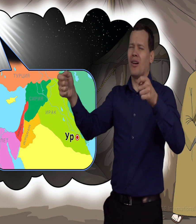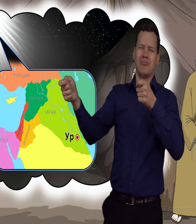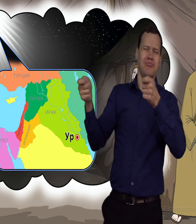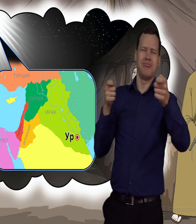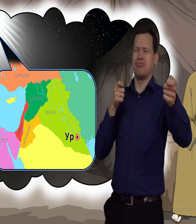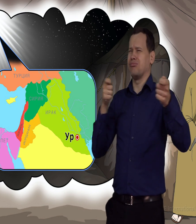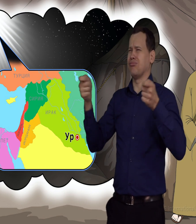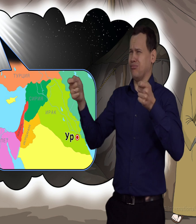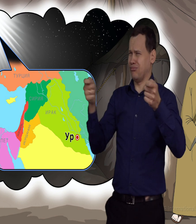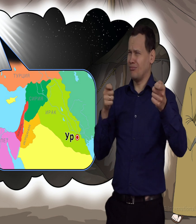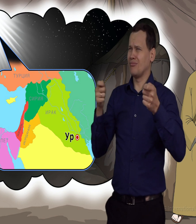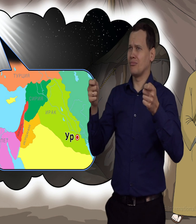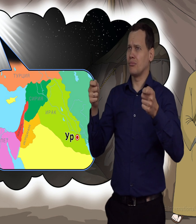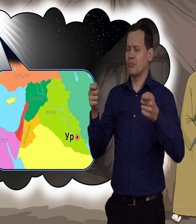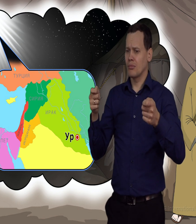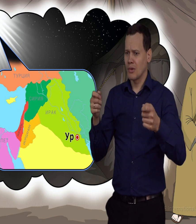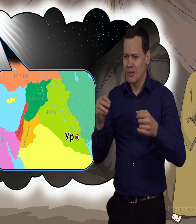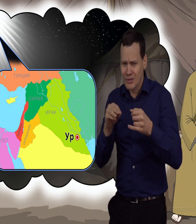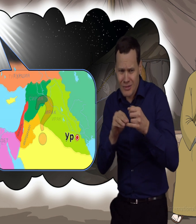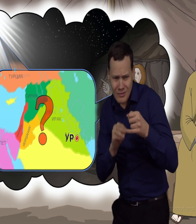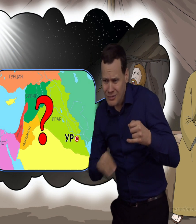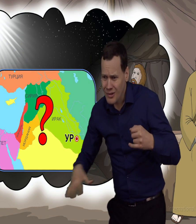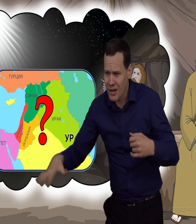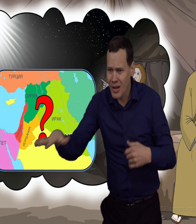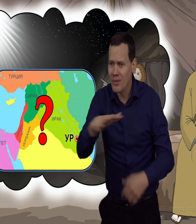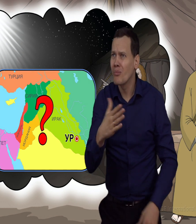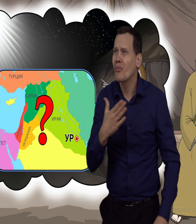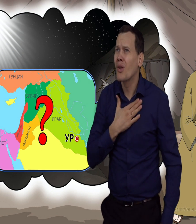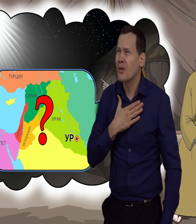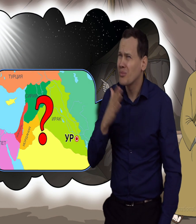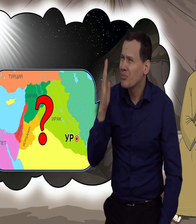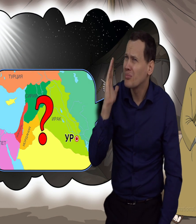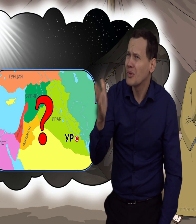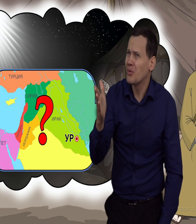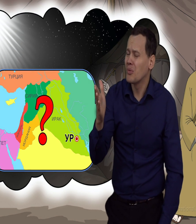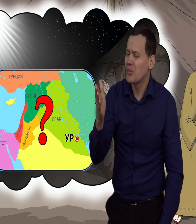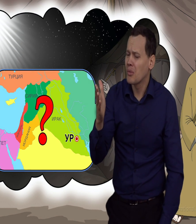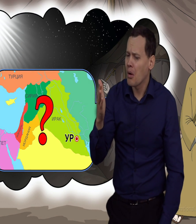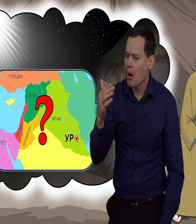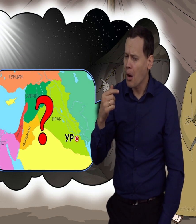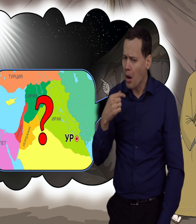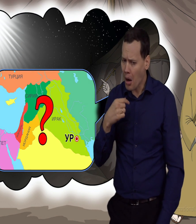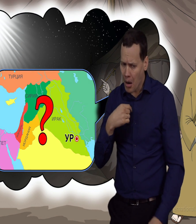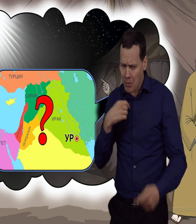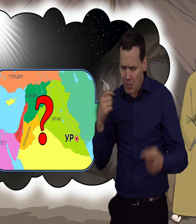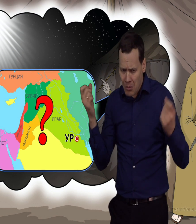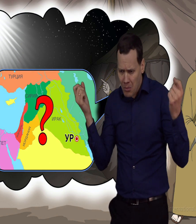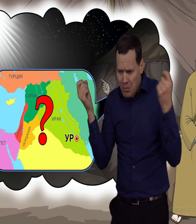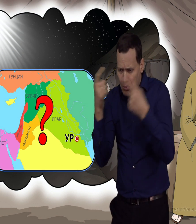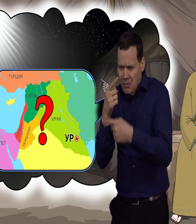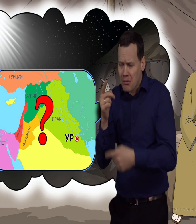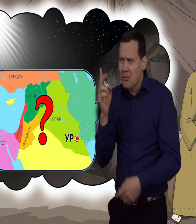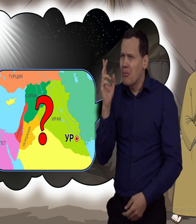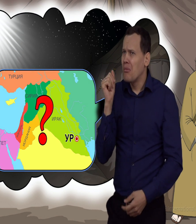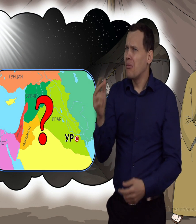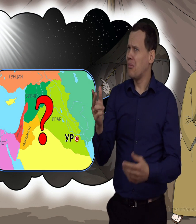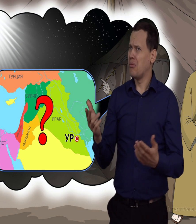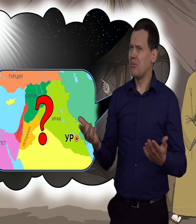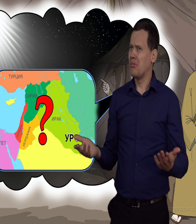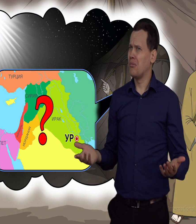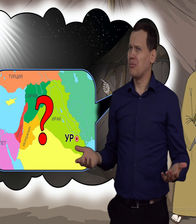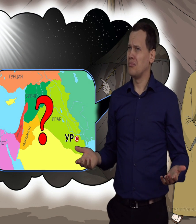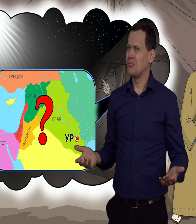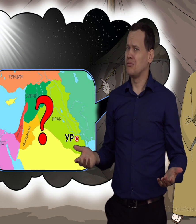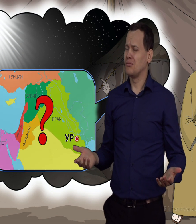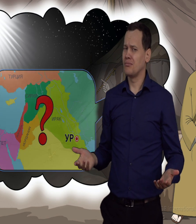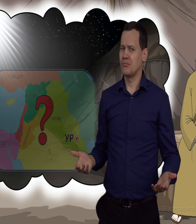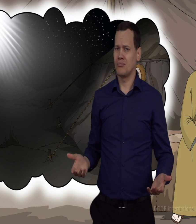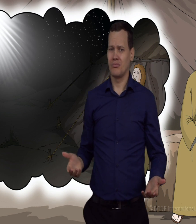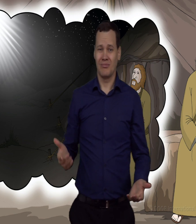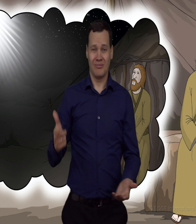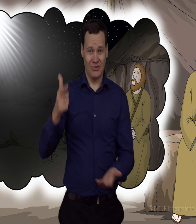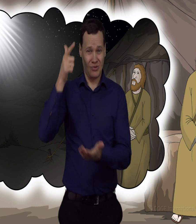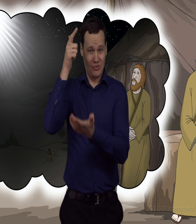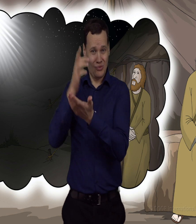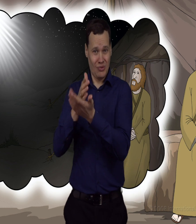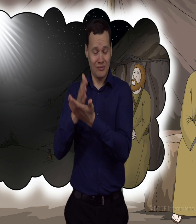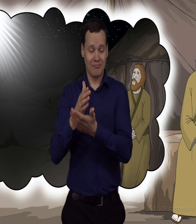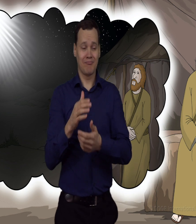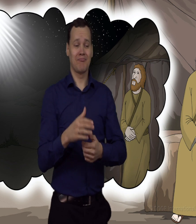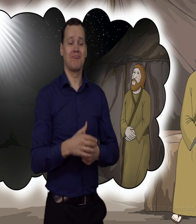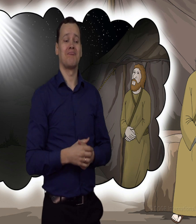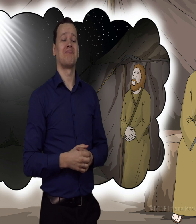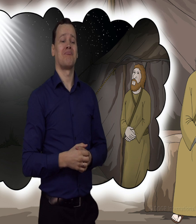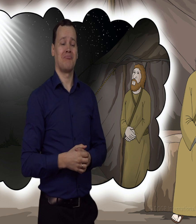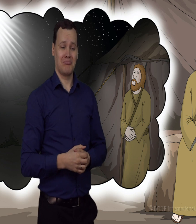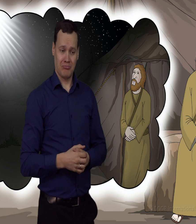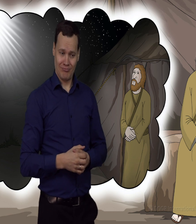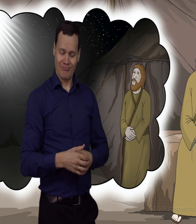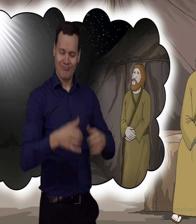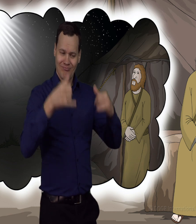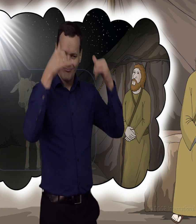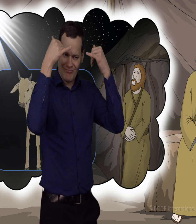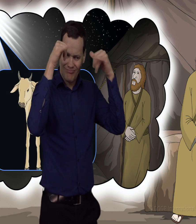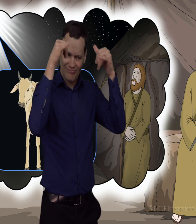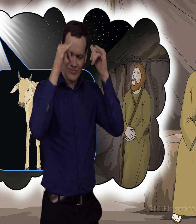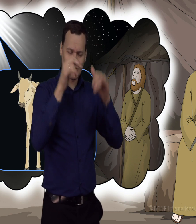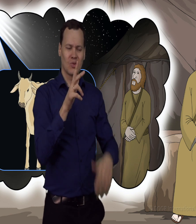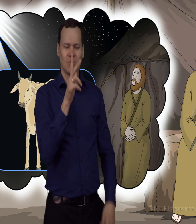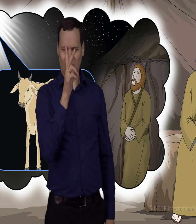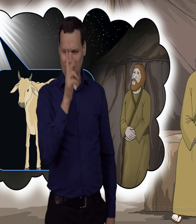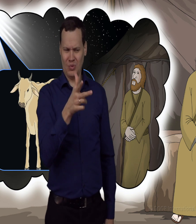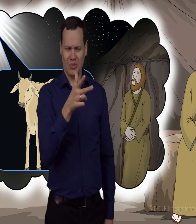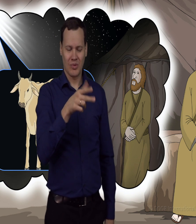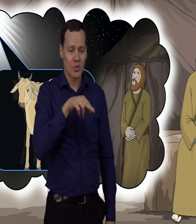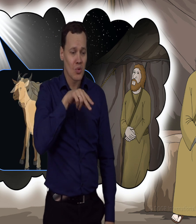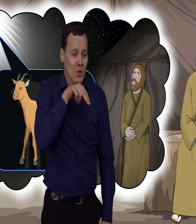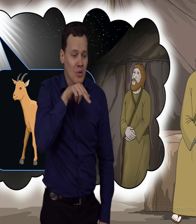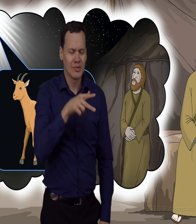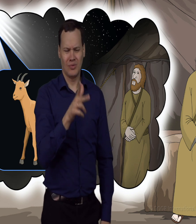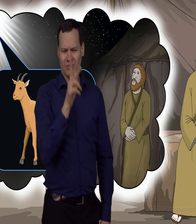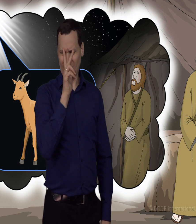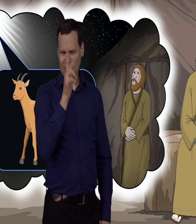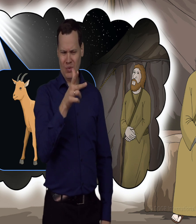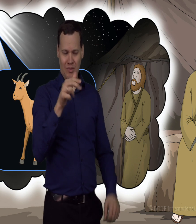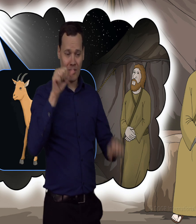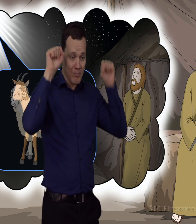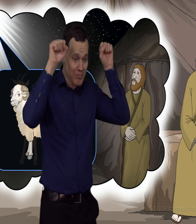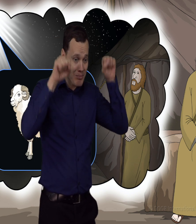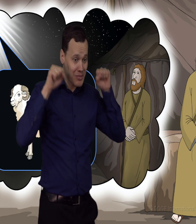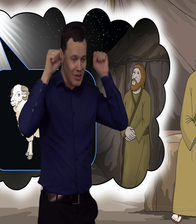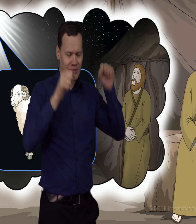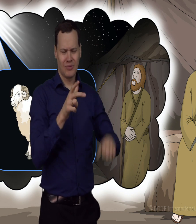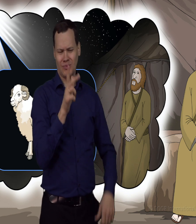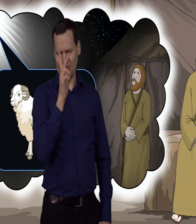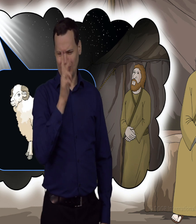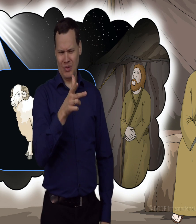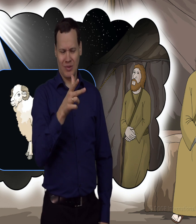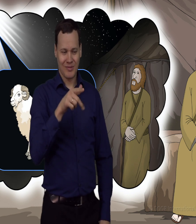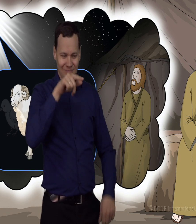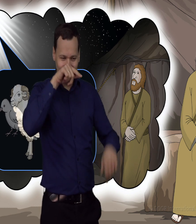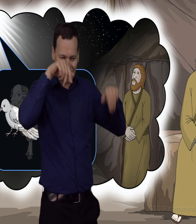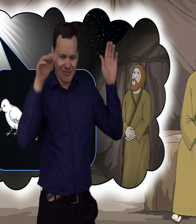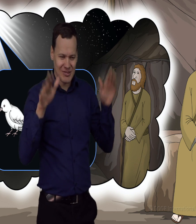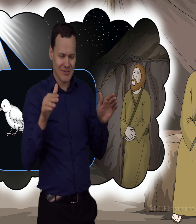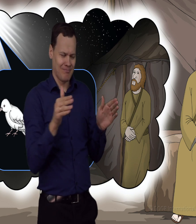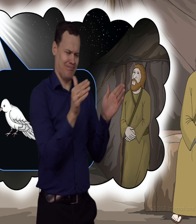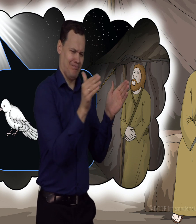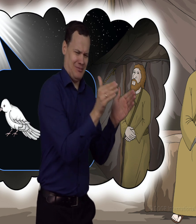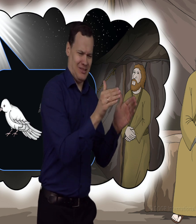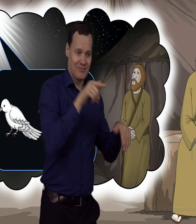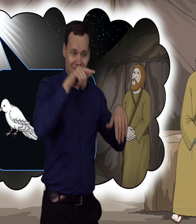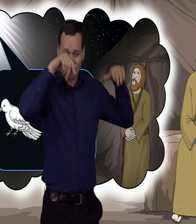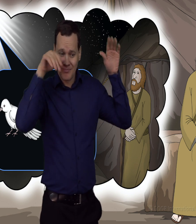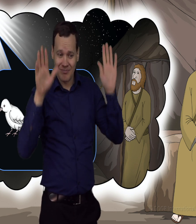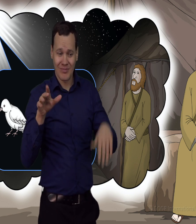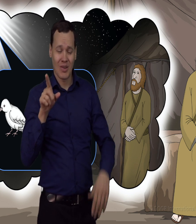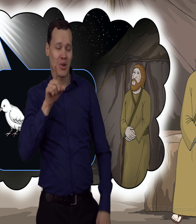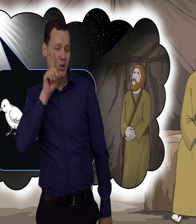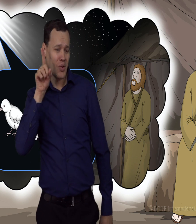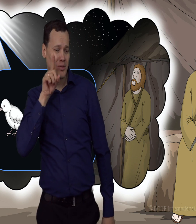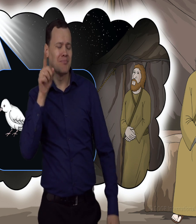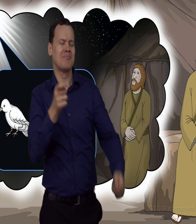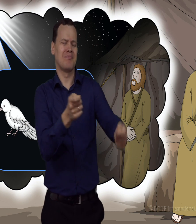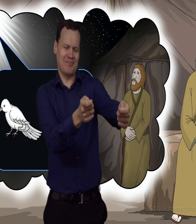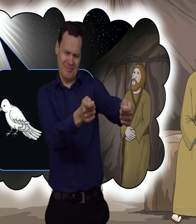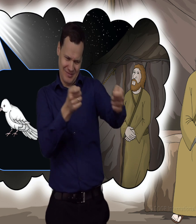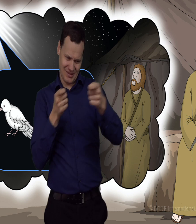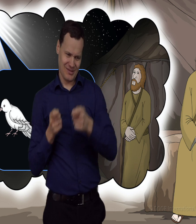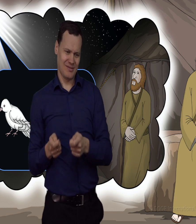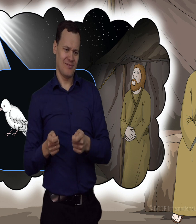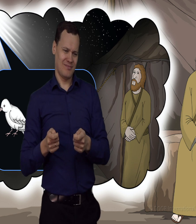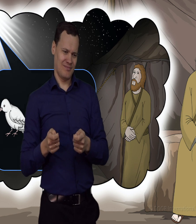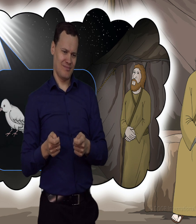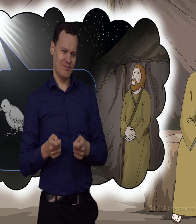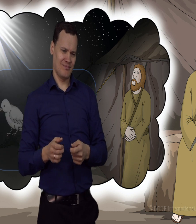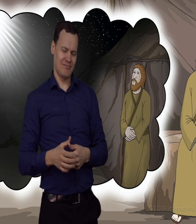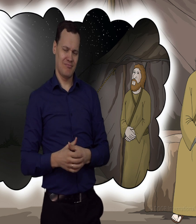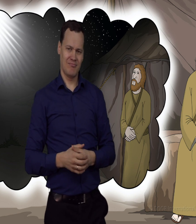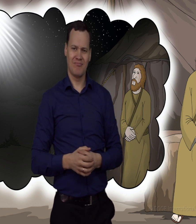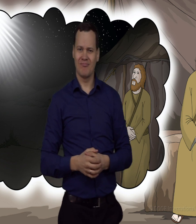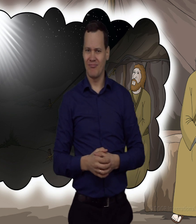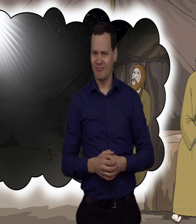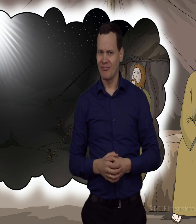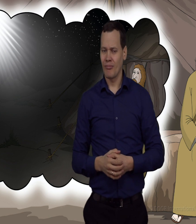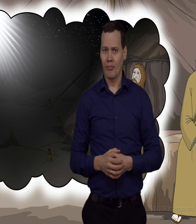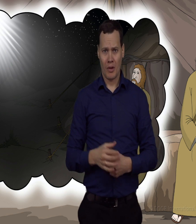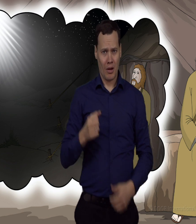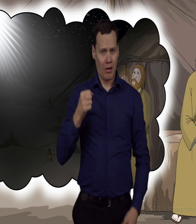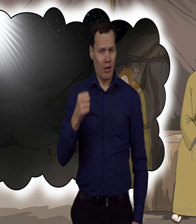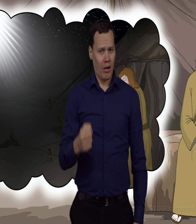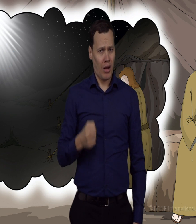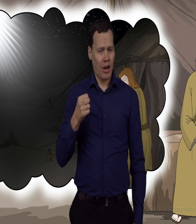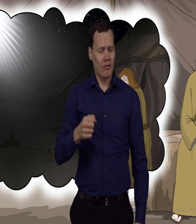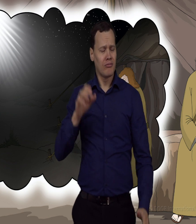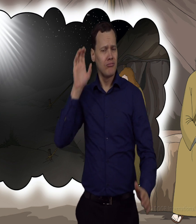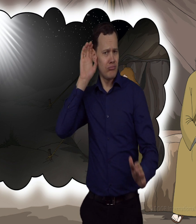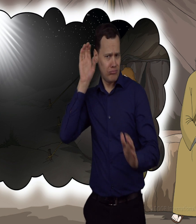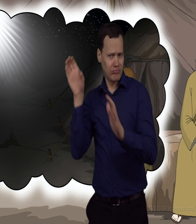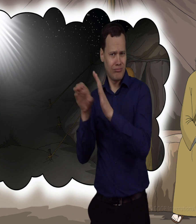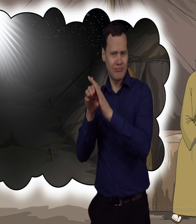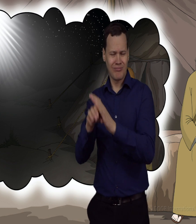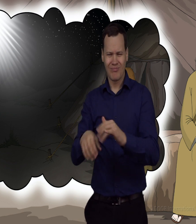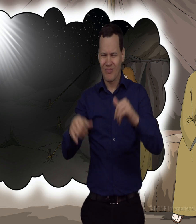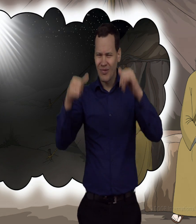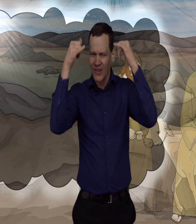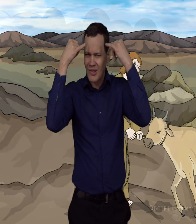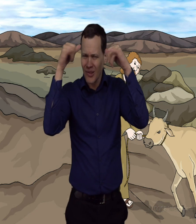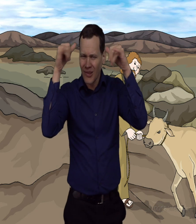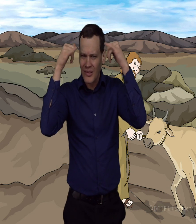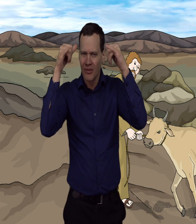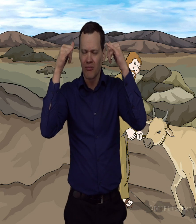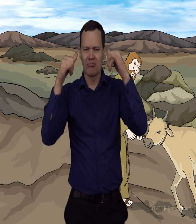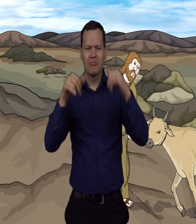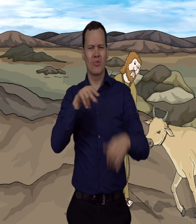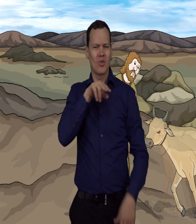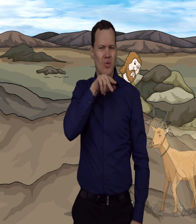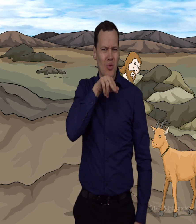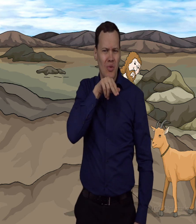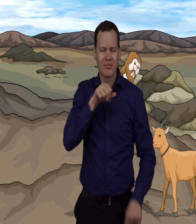But Abram replied, “Lord GOD, how can I know that I will possess it?” And the LORD said to him, “Bring Me a heifer, a goat, and a ram, each three years old, along with a turtledove and a young pigeon.”